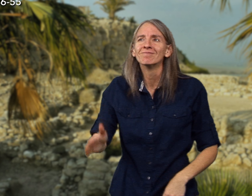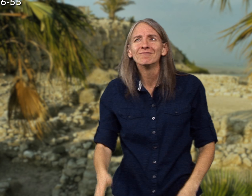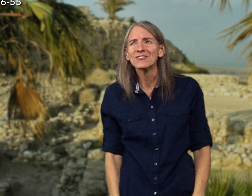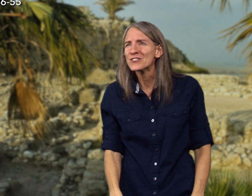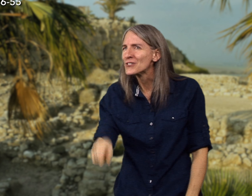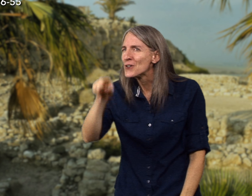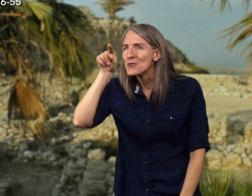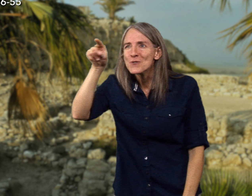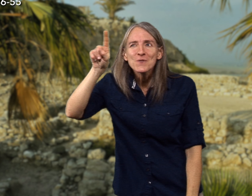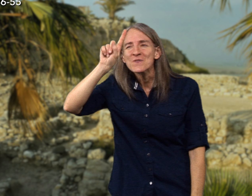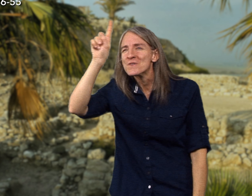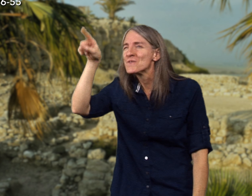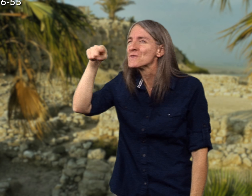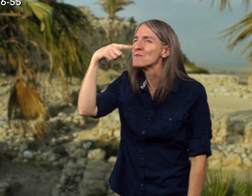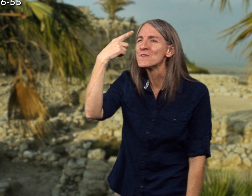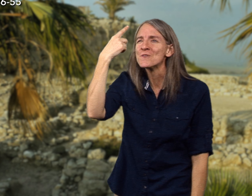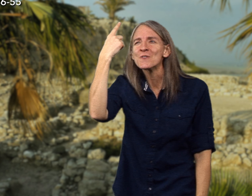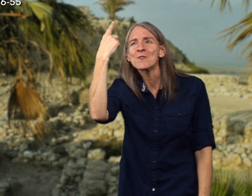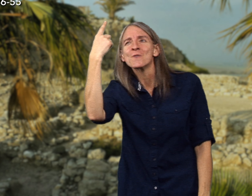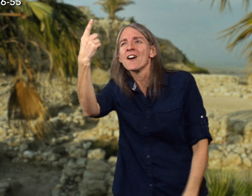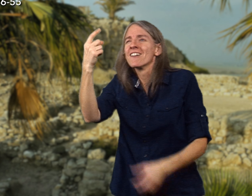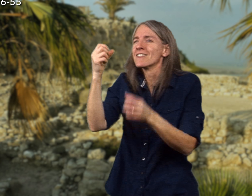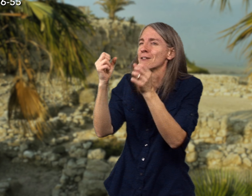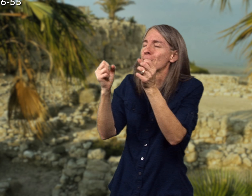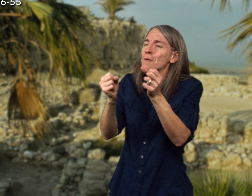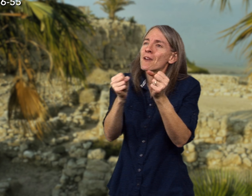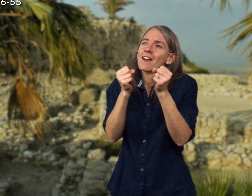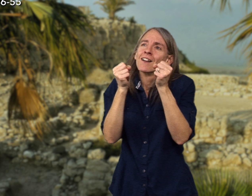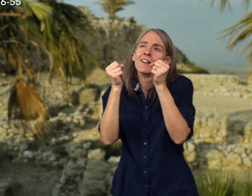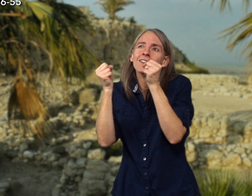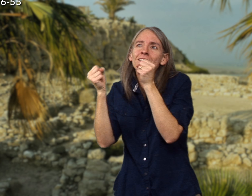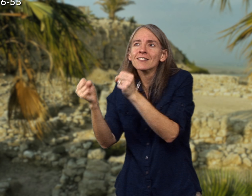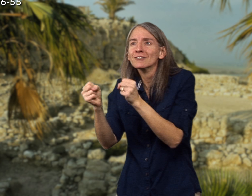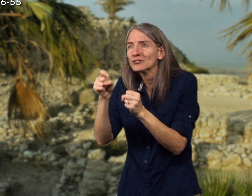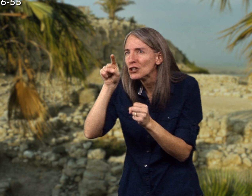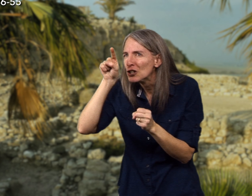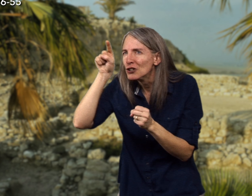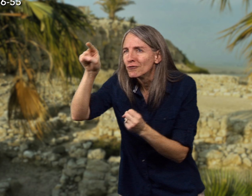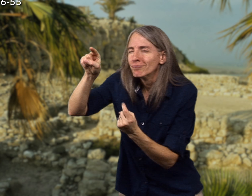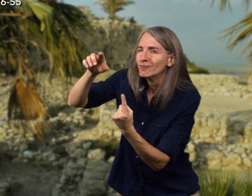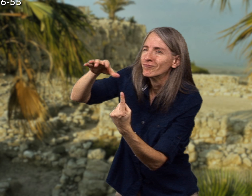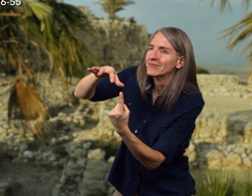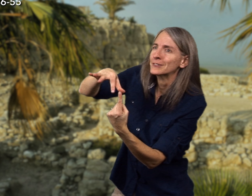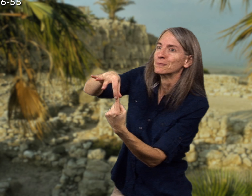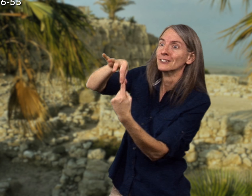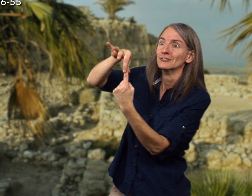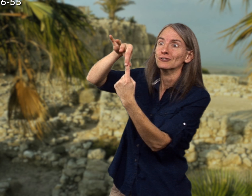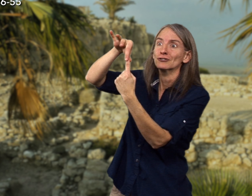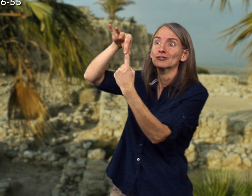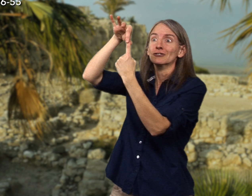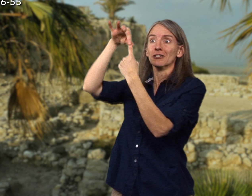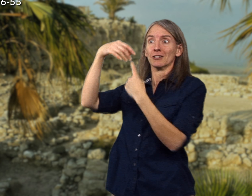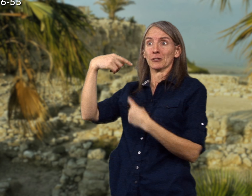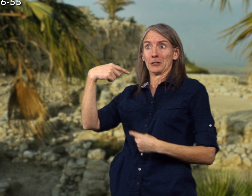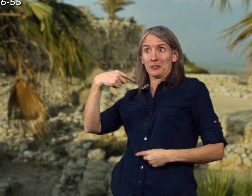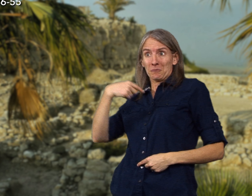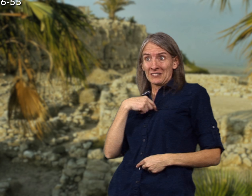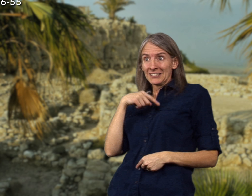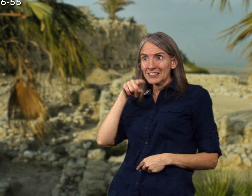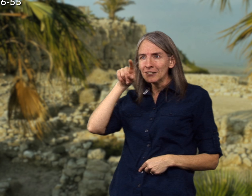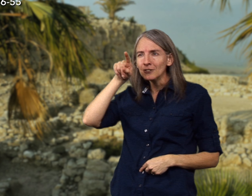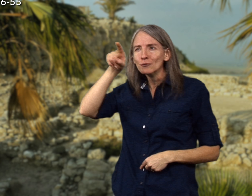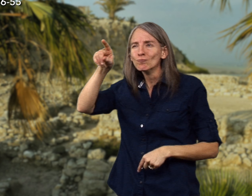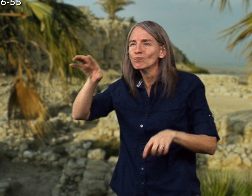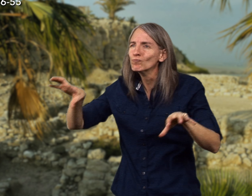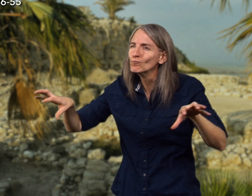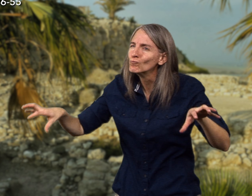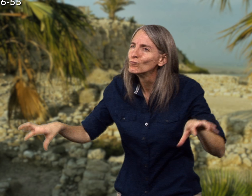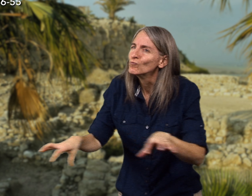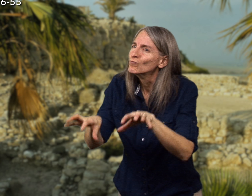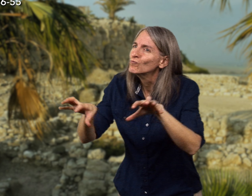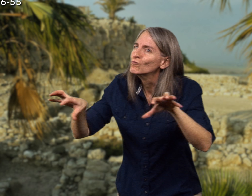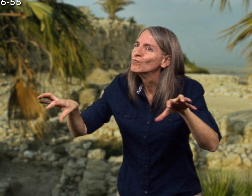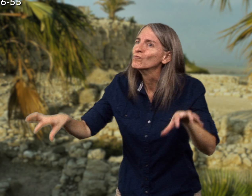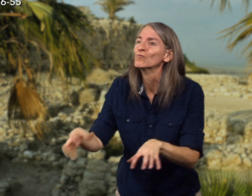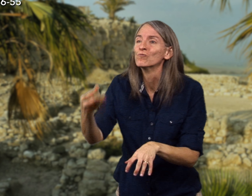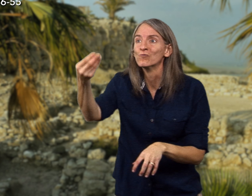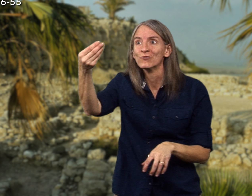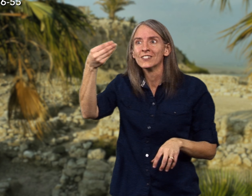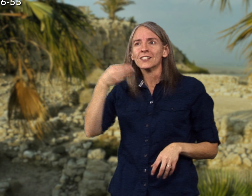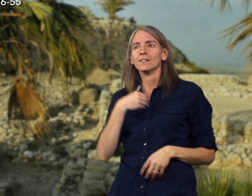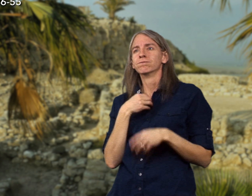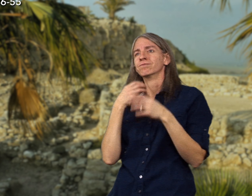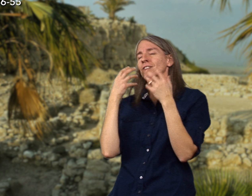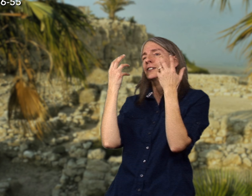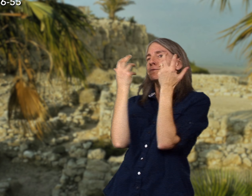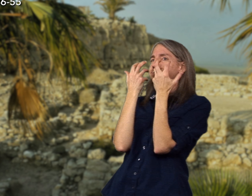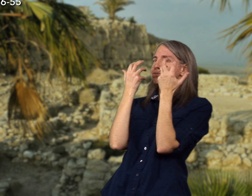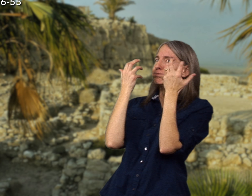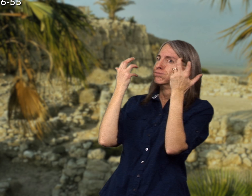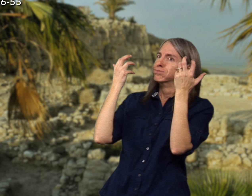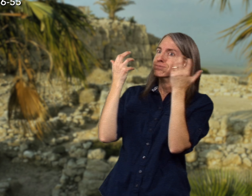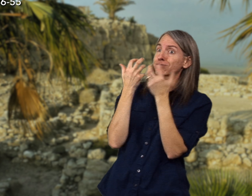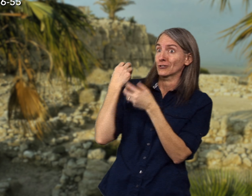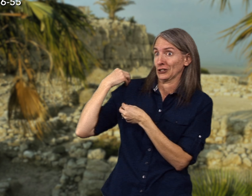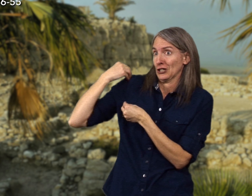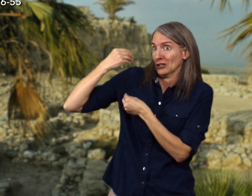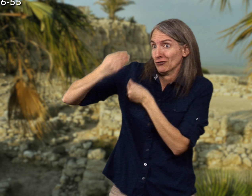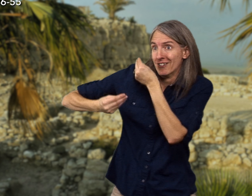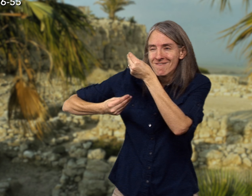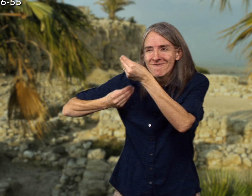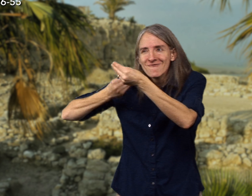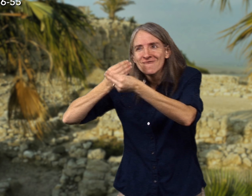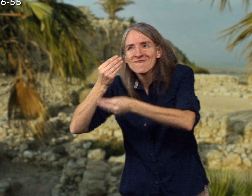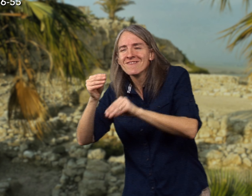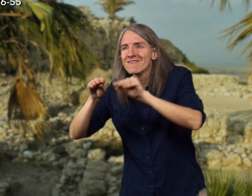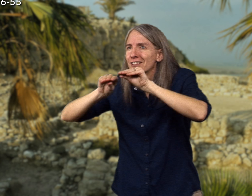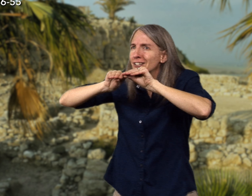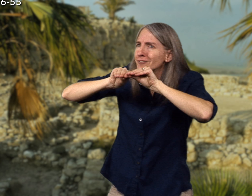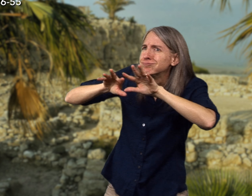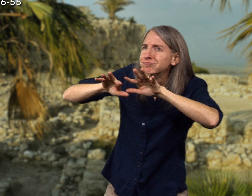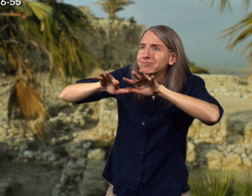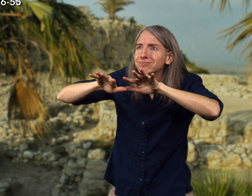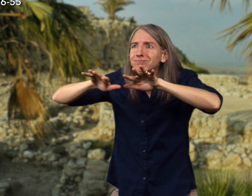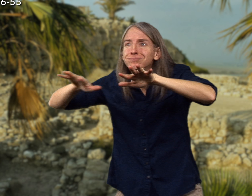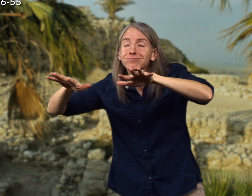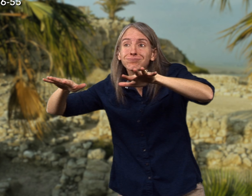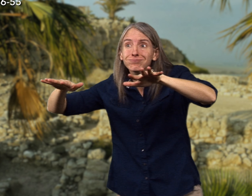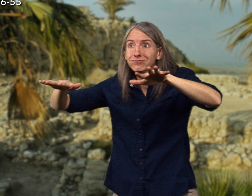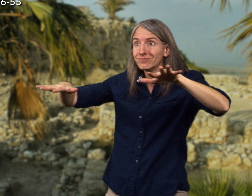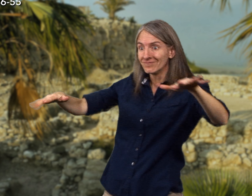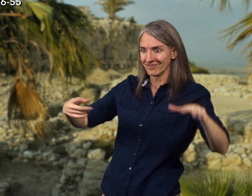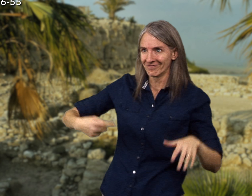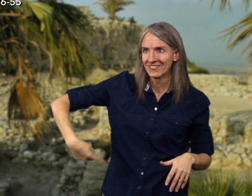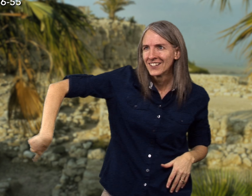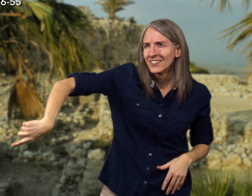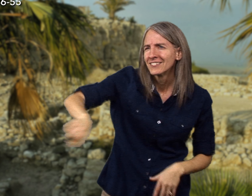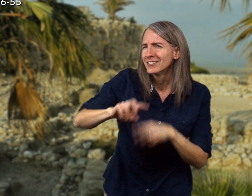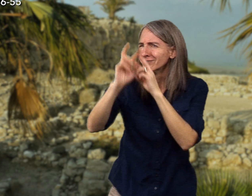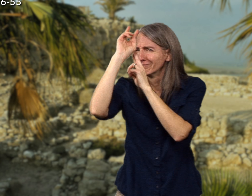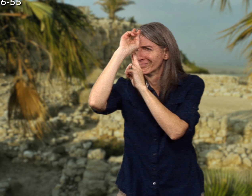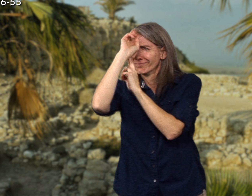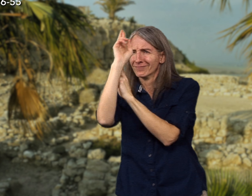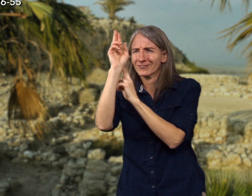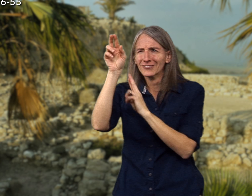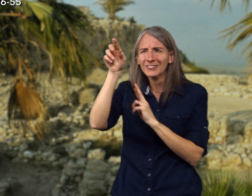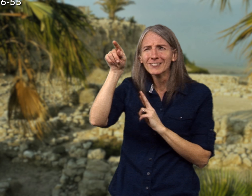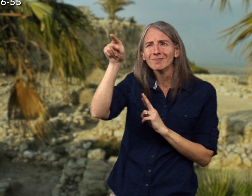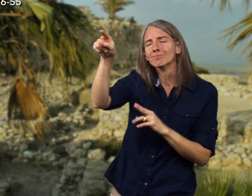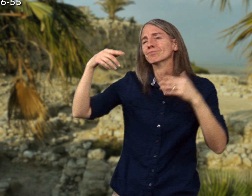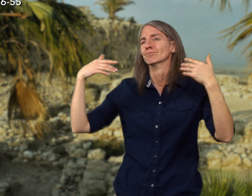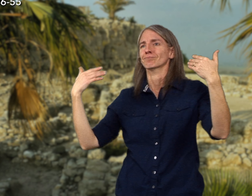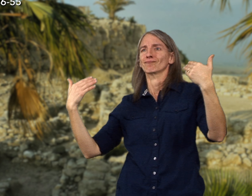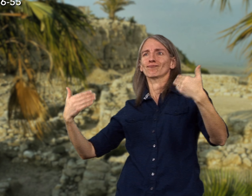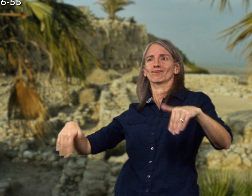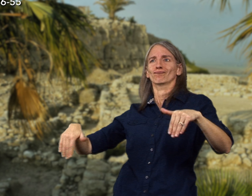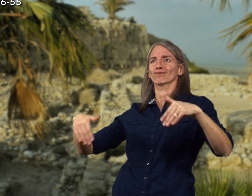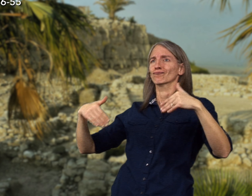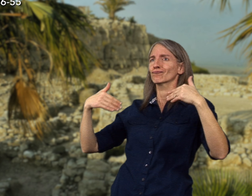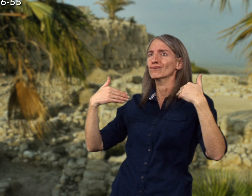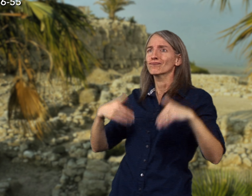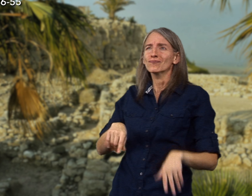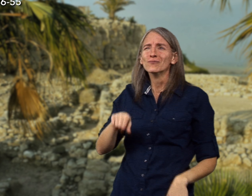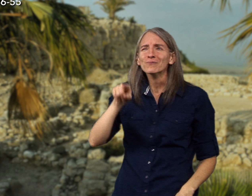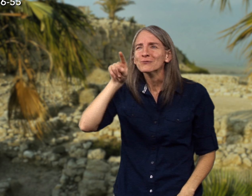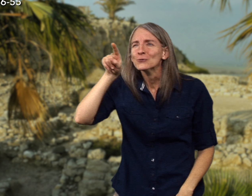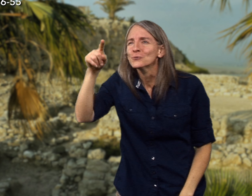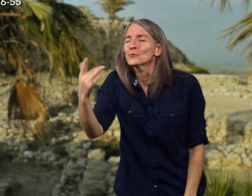He has scattered those who are proud in the thoughts of their hearts.